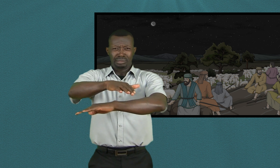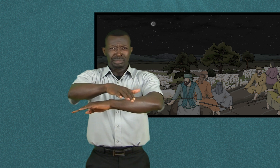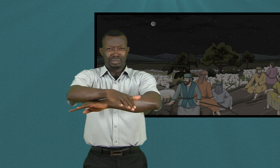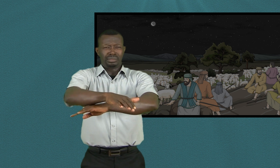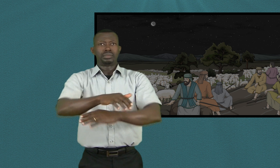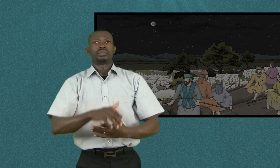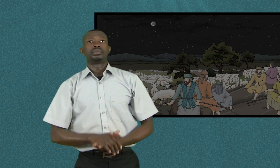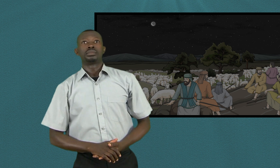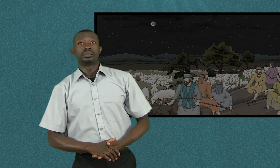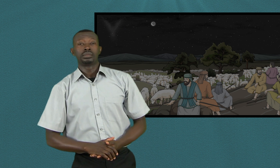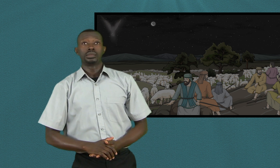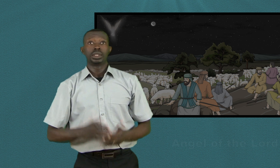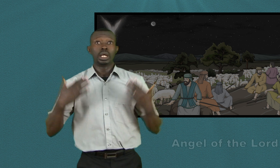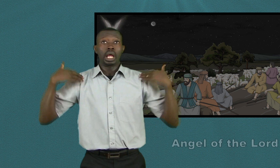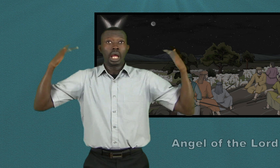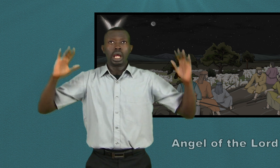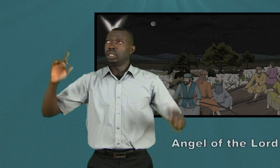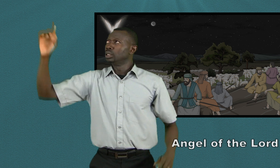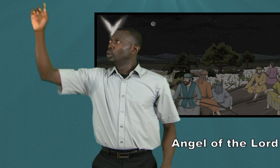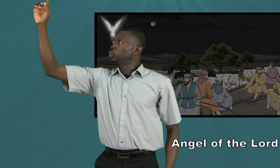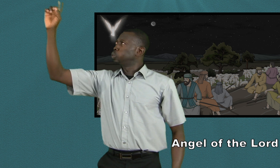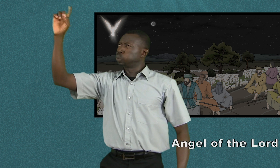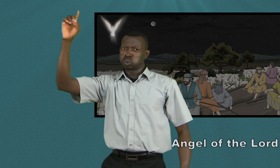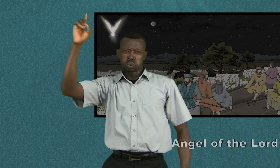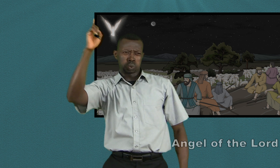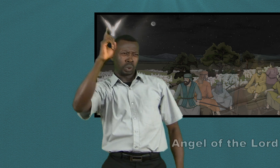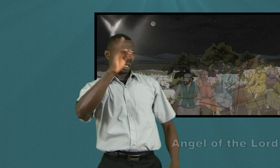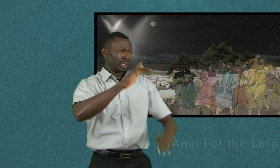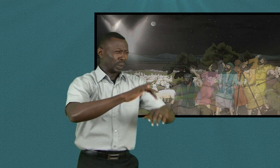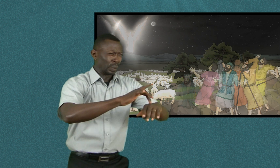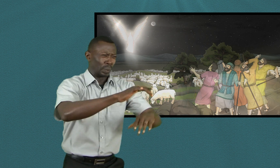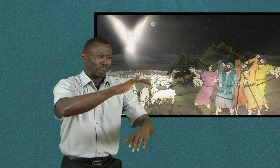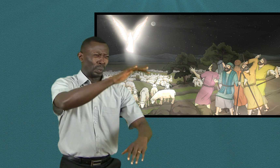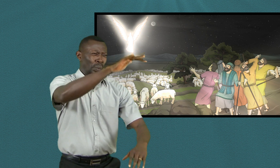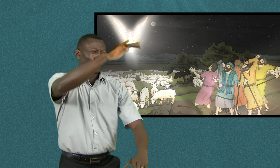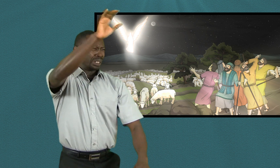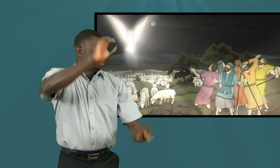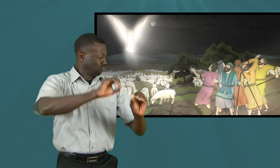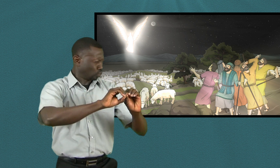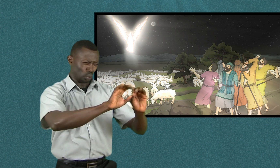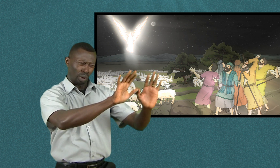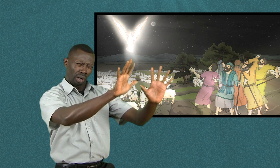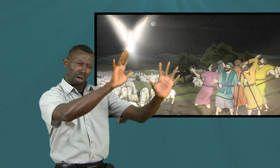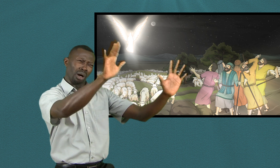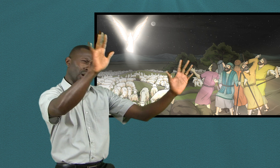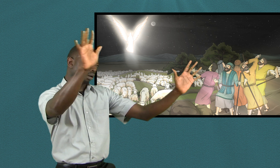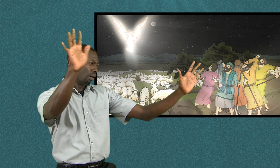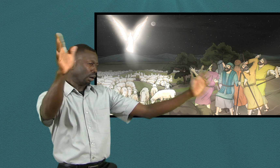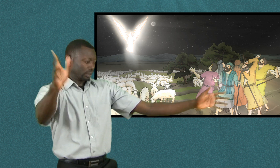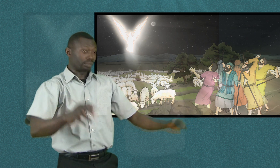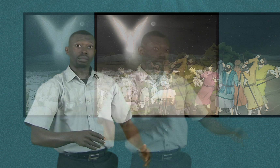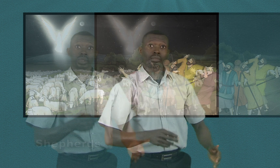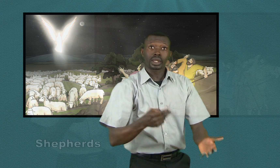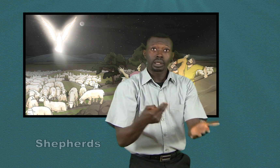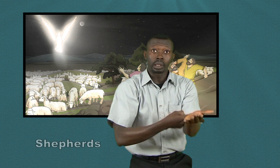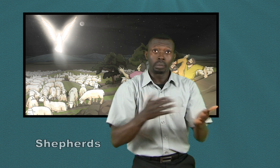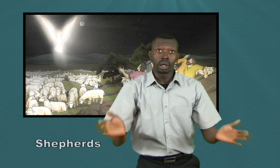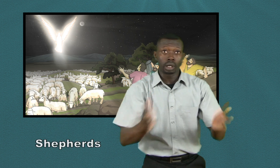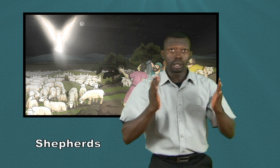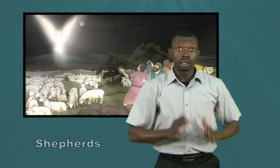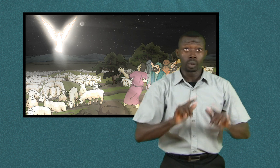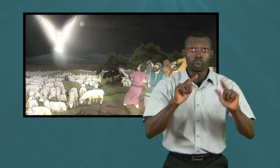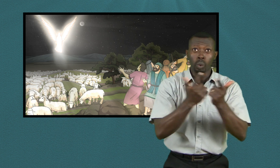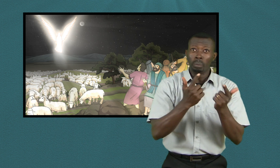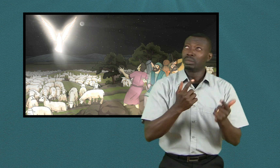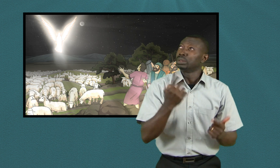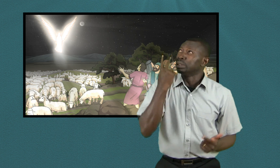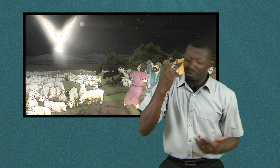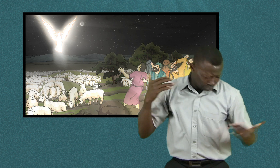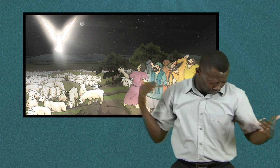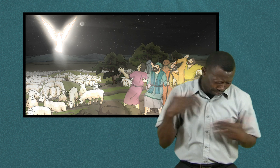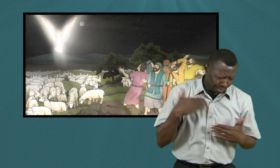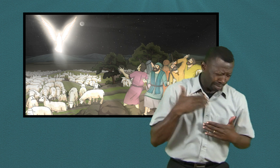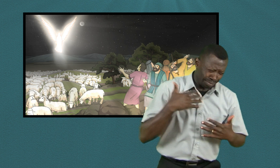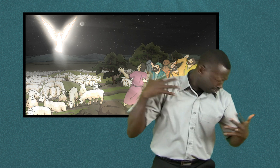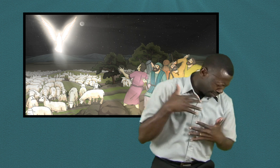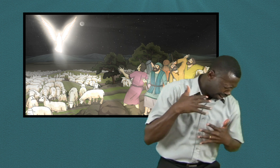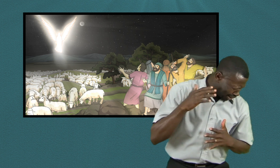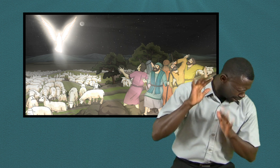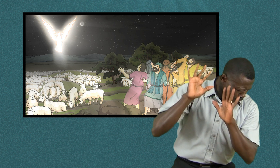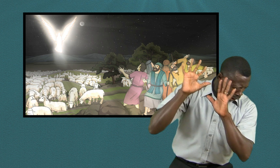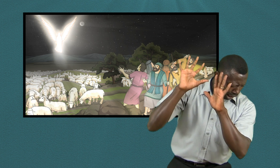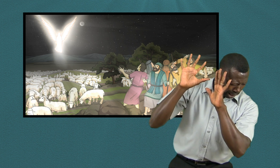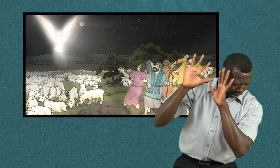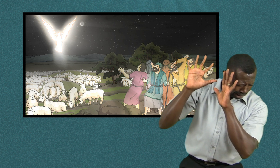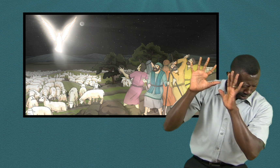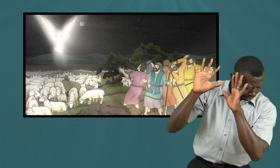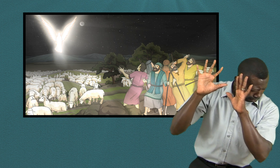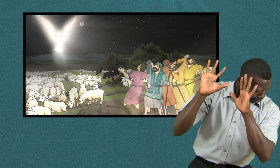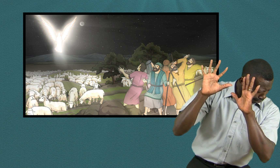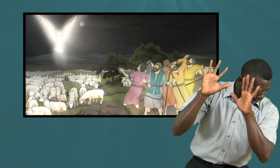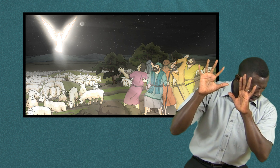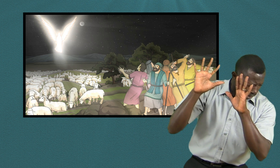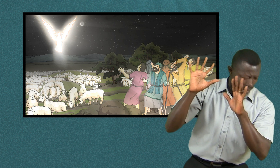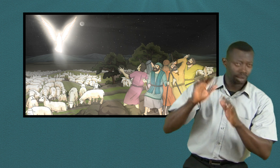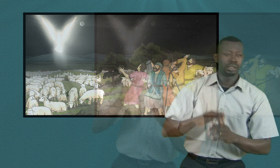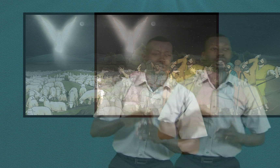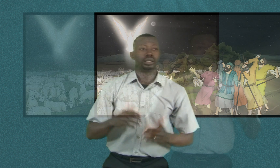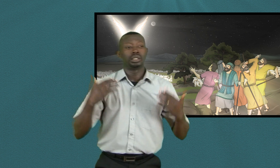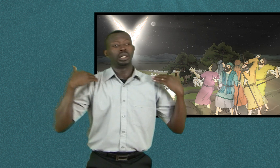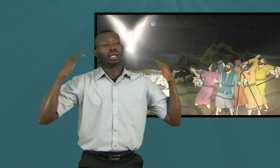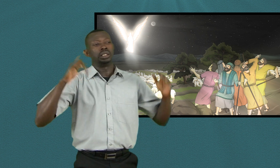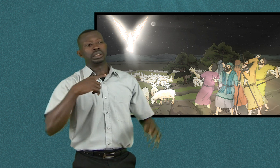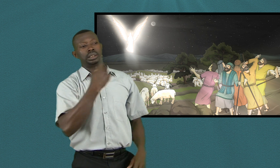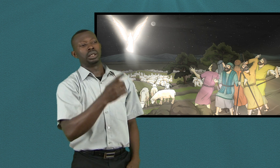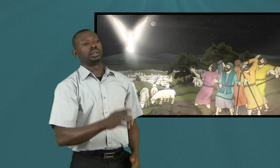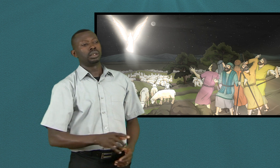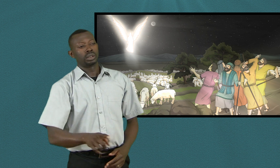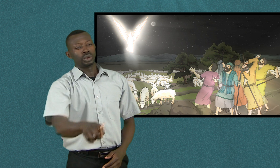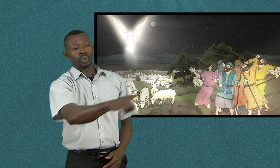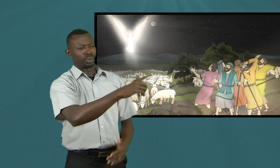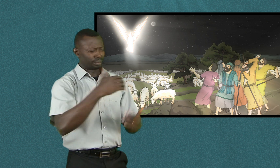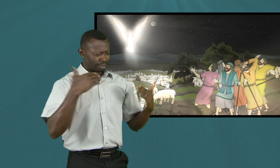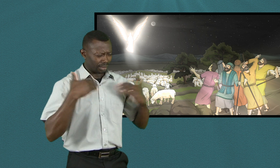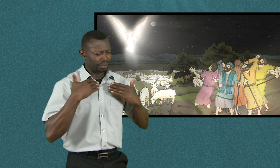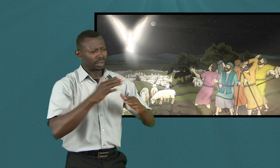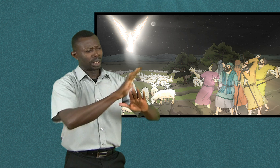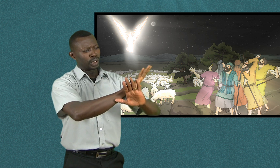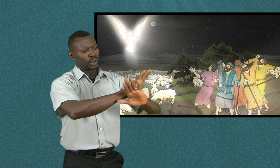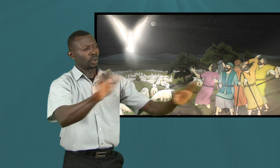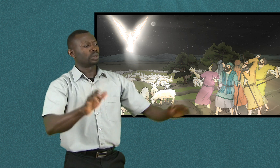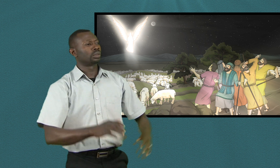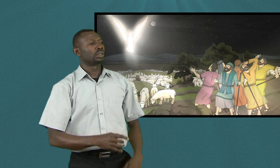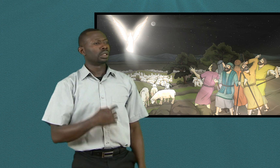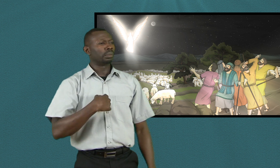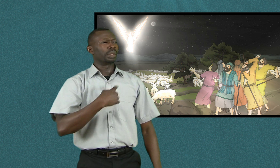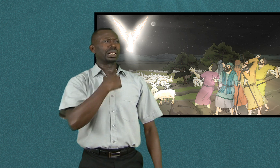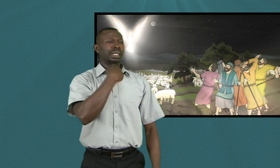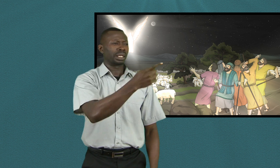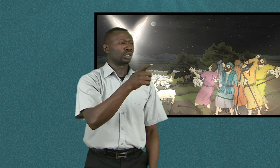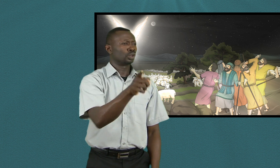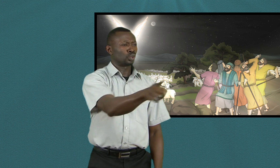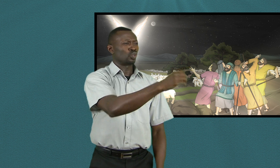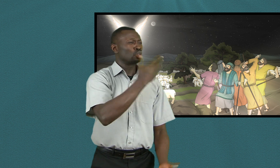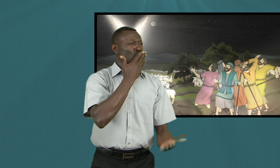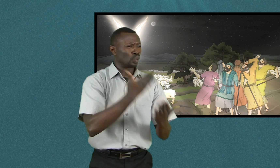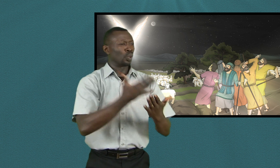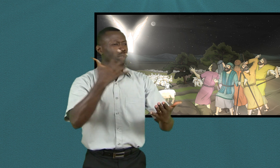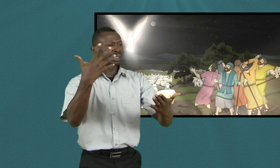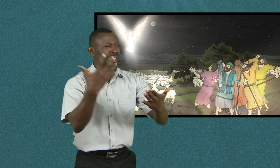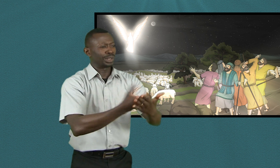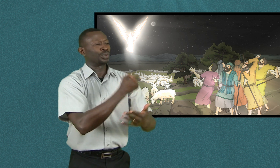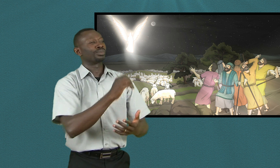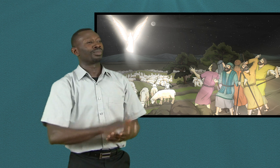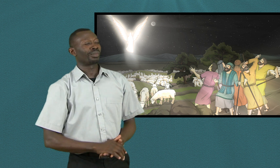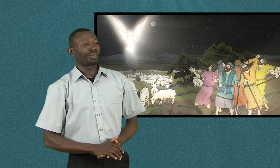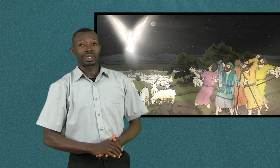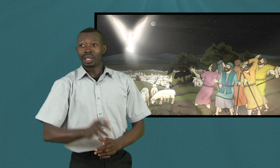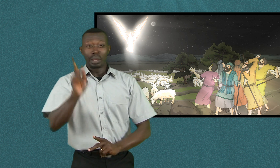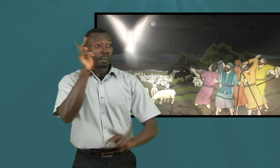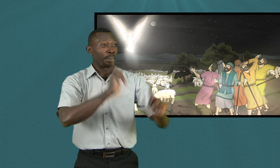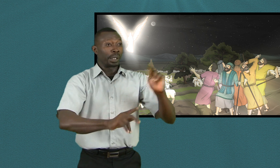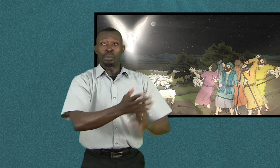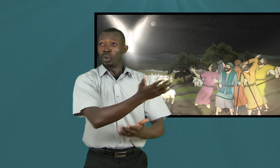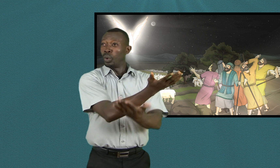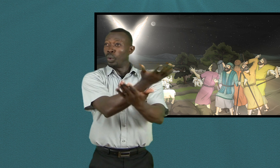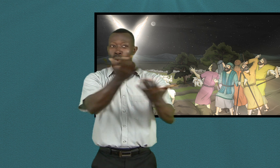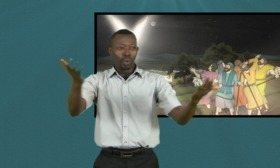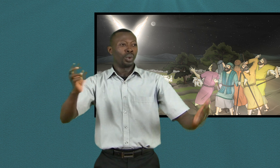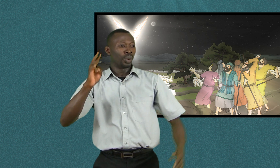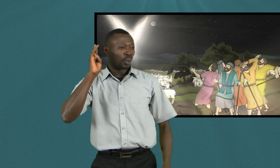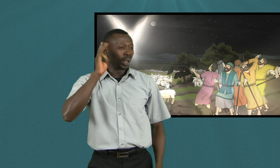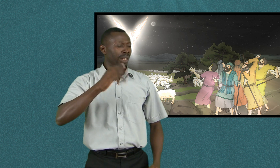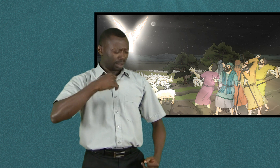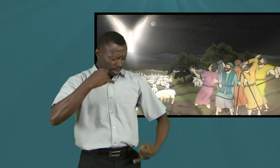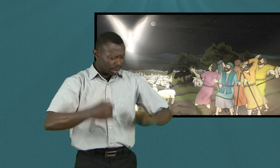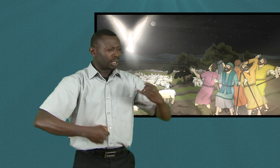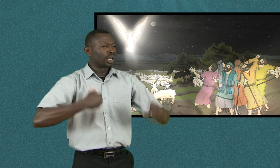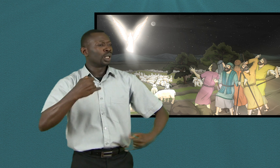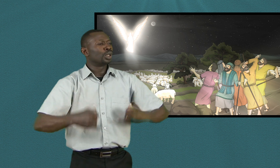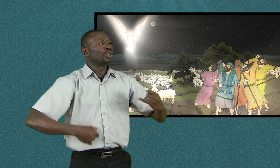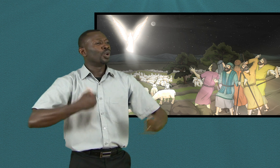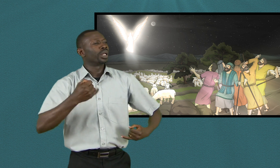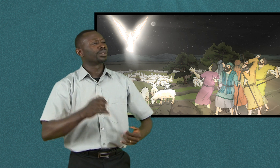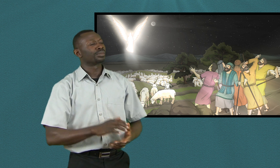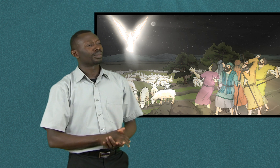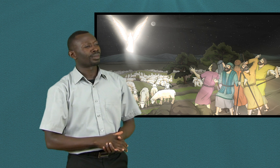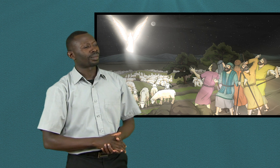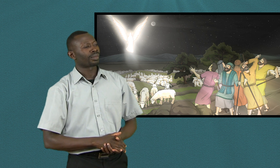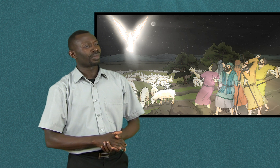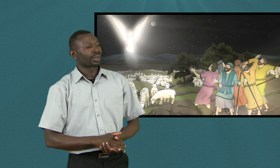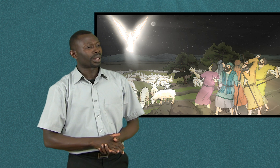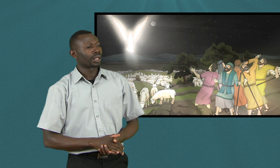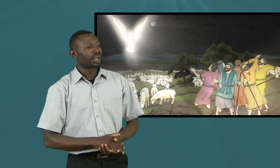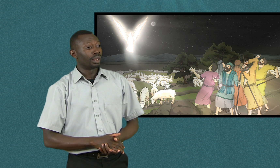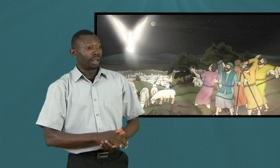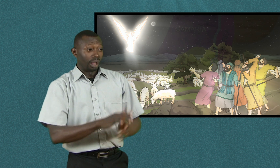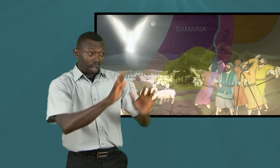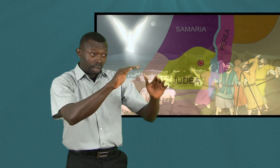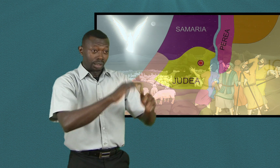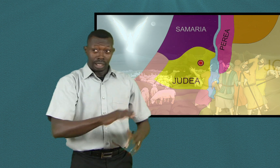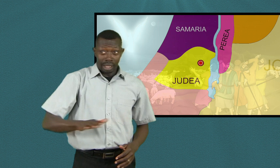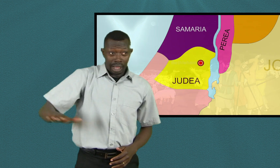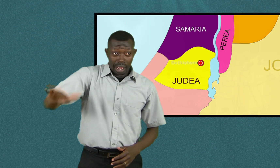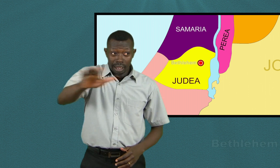Just then an angel of the Lord stood before them, and the glory of the Lord shone around them, and they were terrified. But the angel said to them, “Do not be afraid!